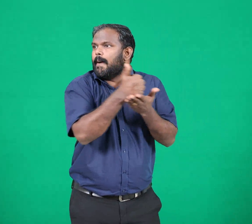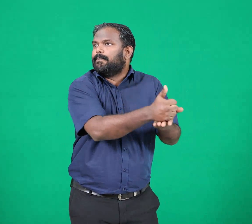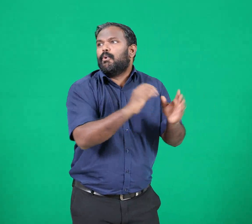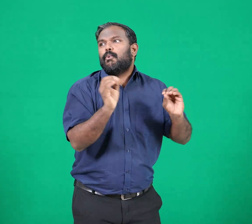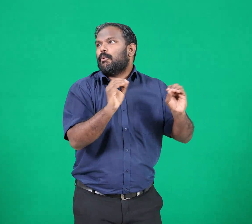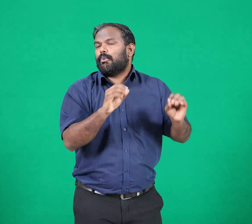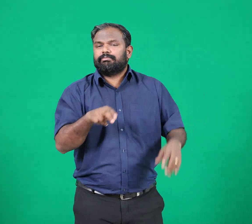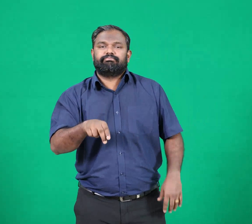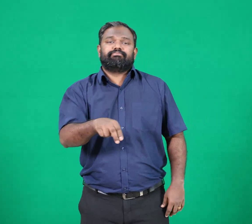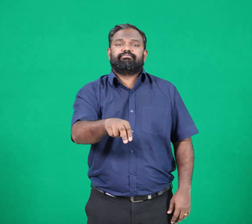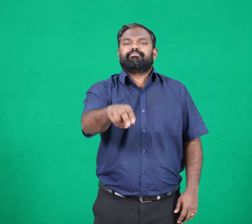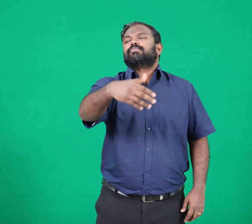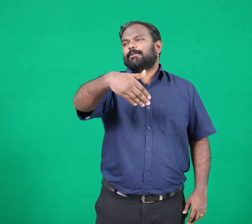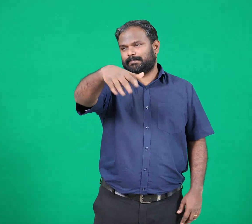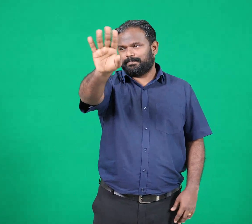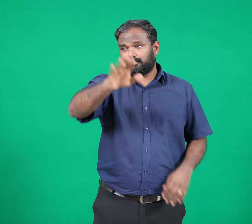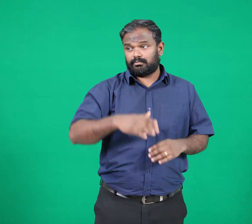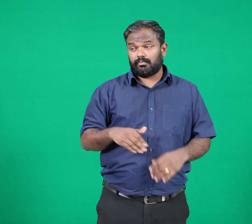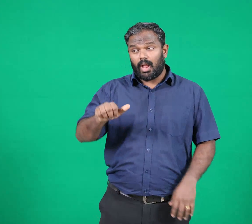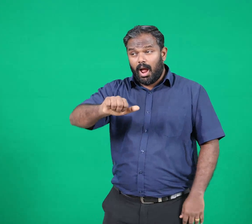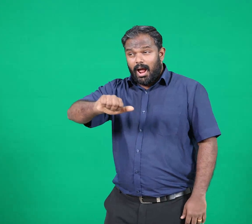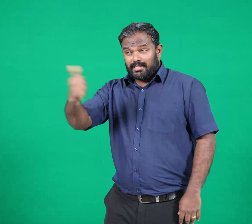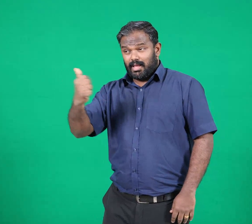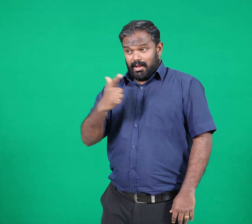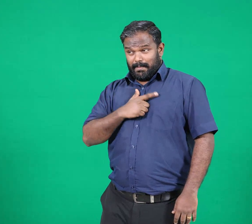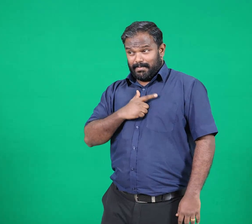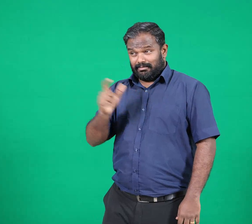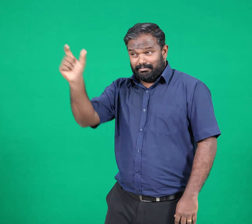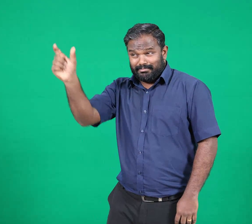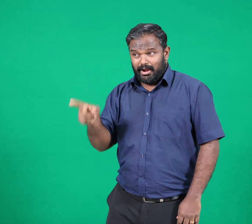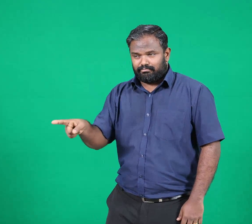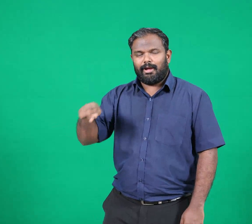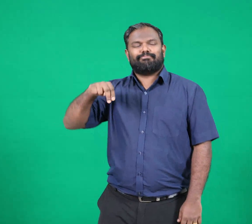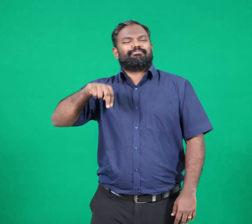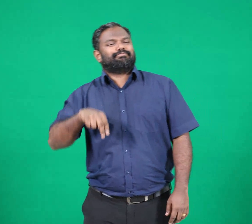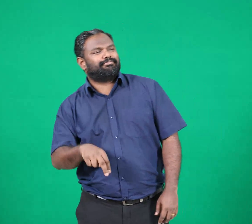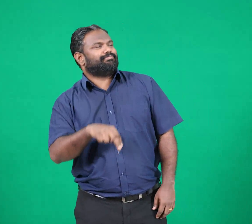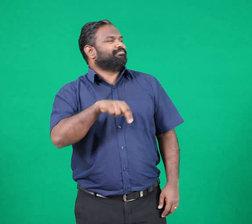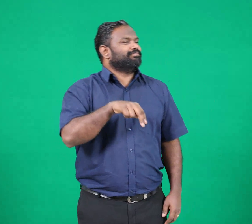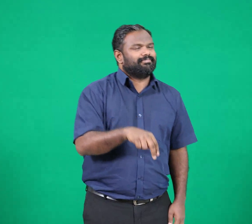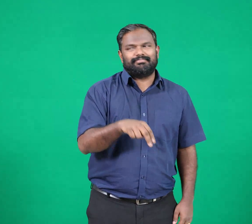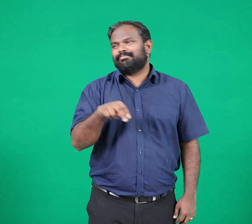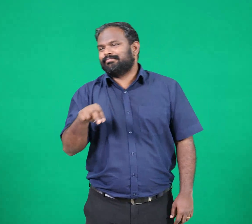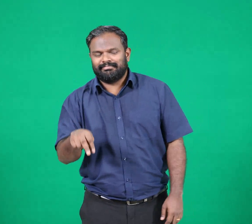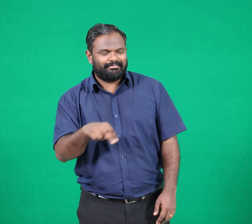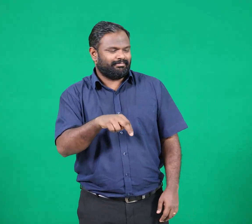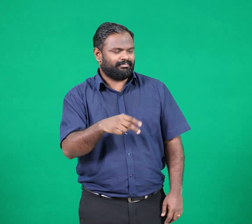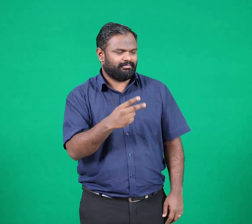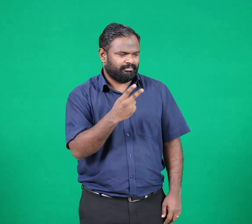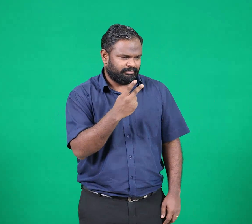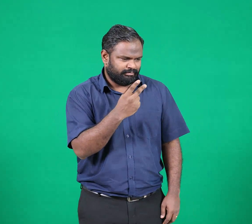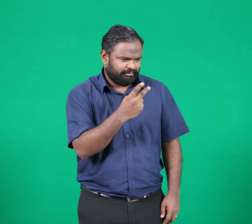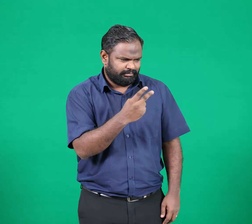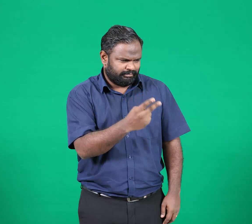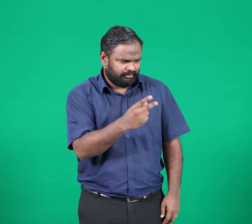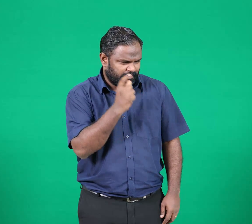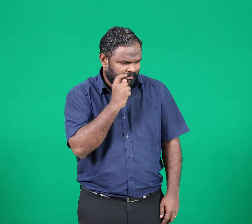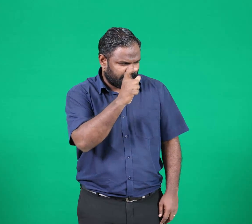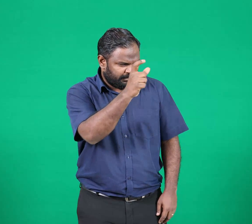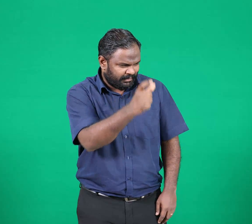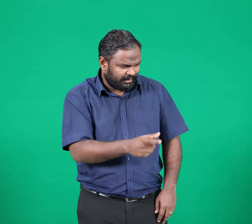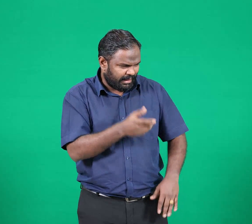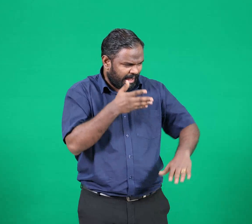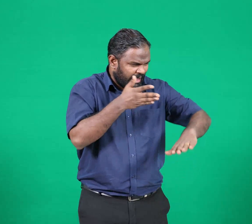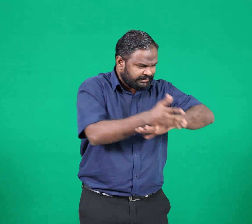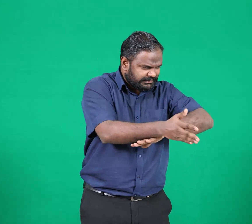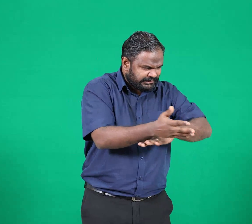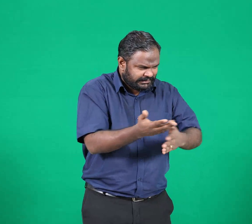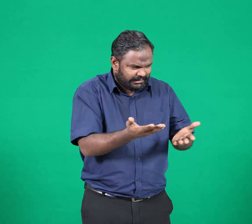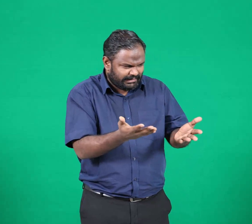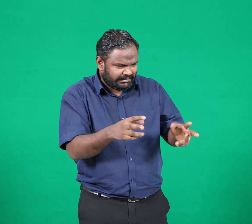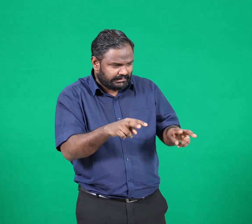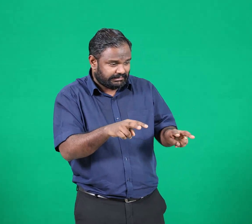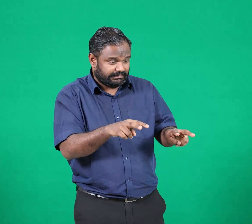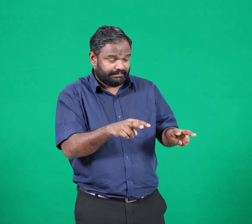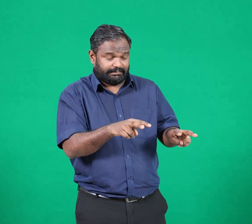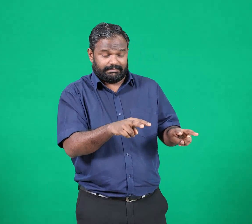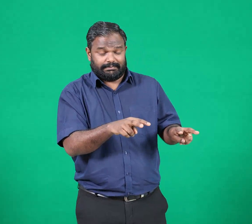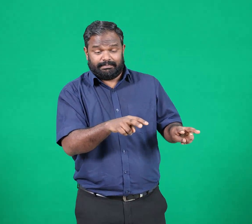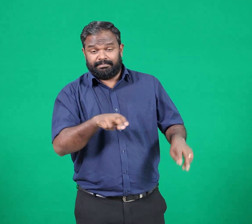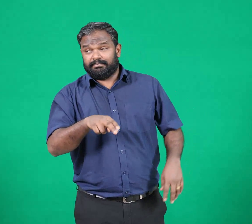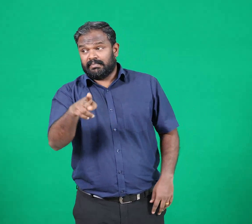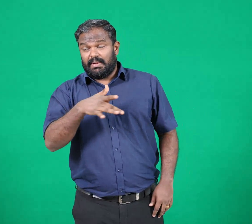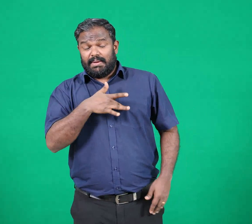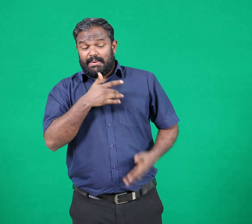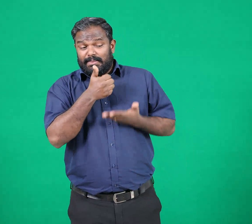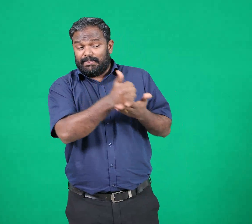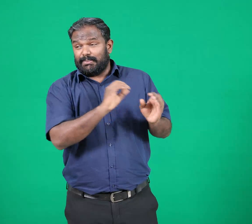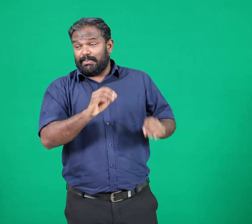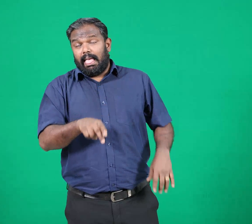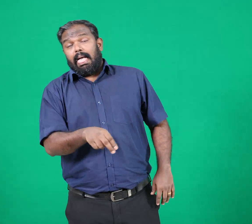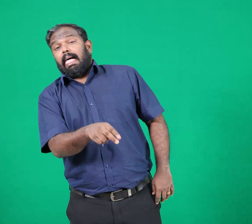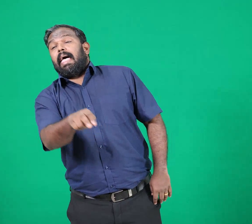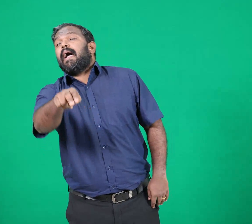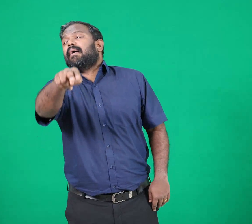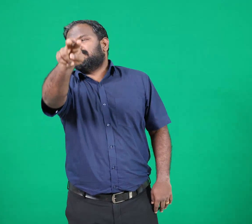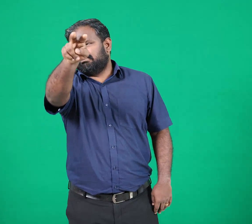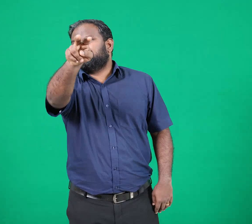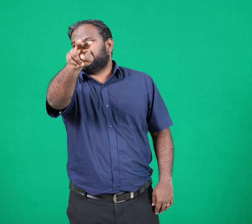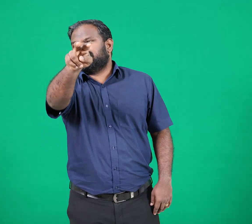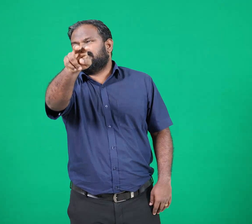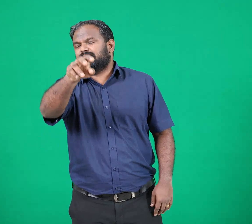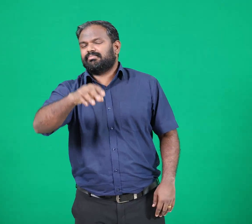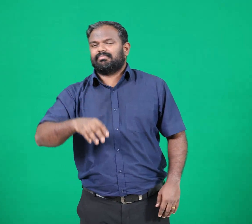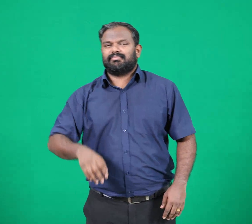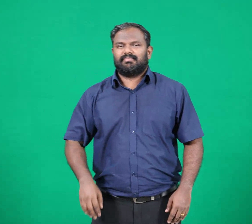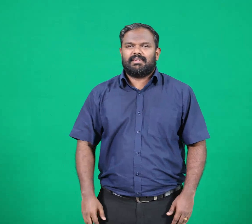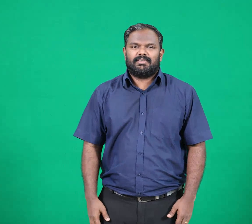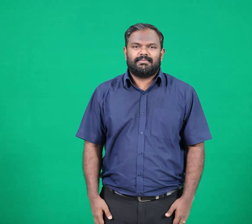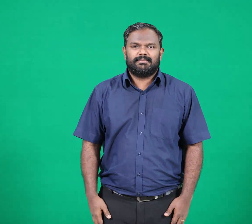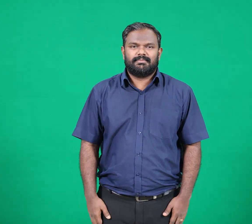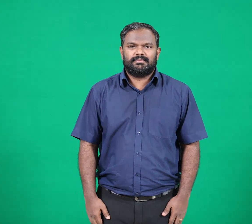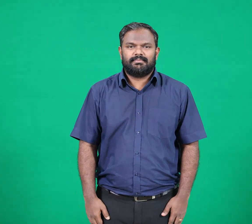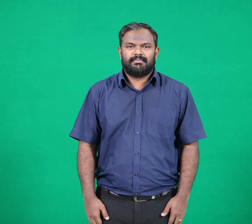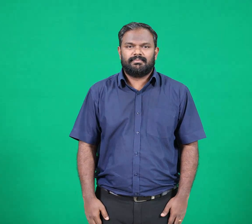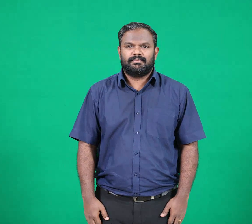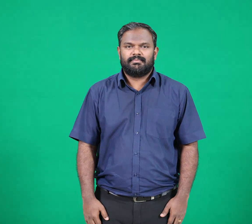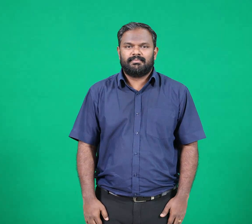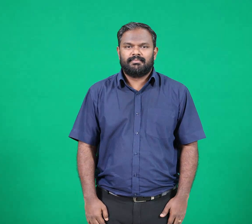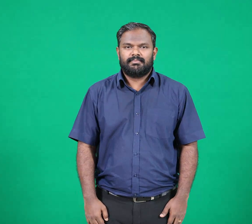So too, when a Levite came to that spot and saw him, he passed by on the other side.